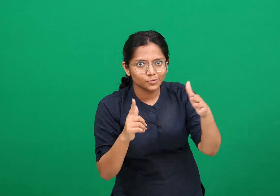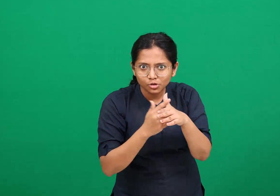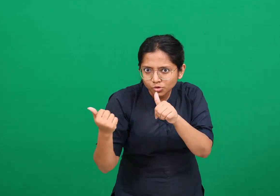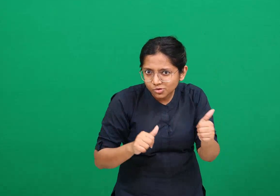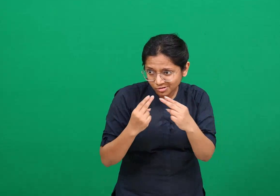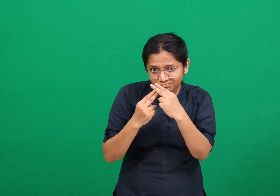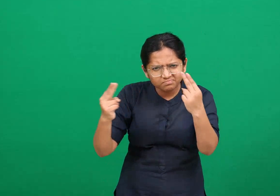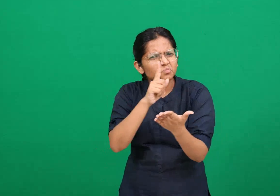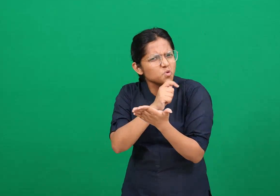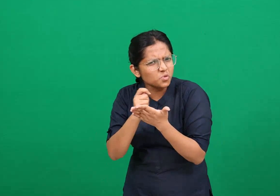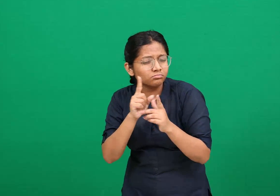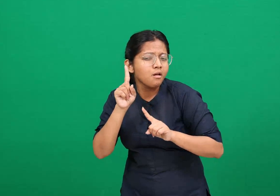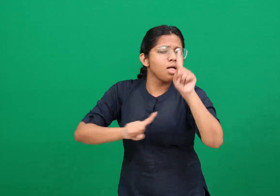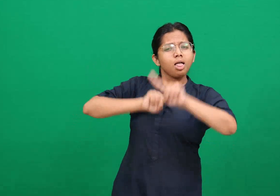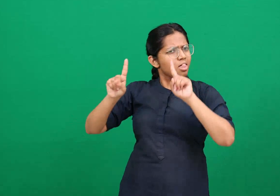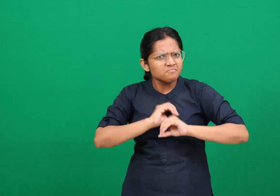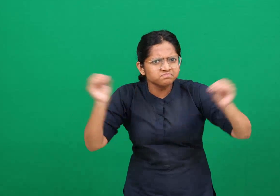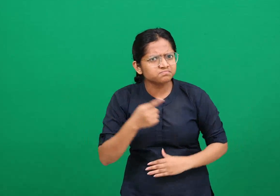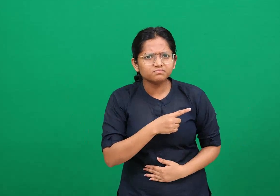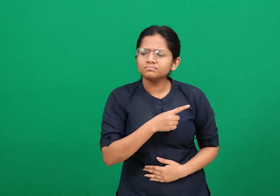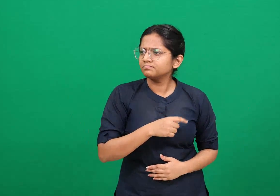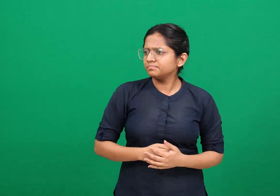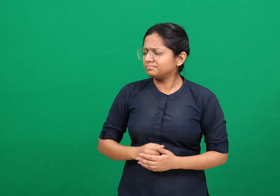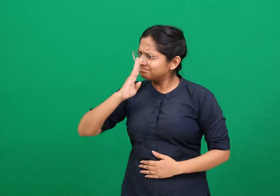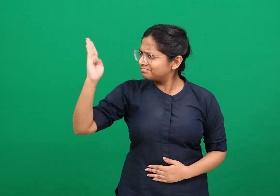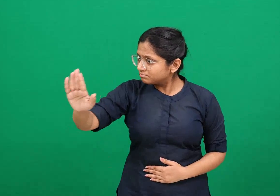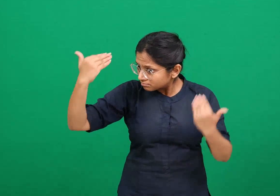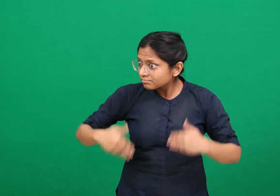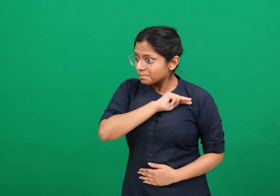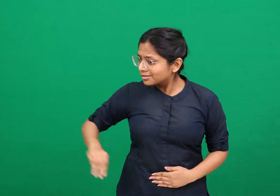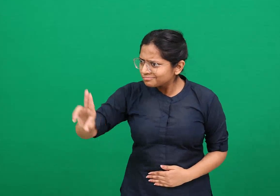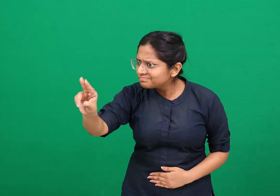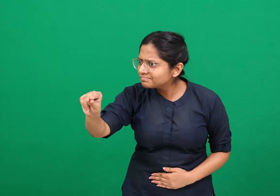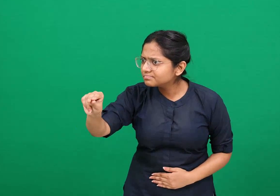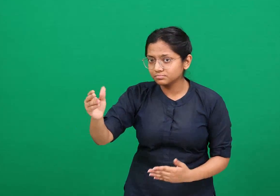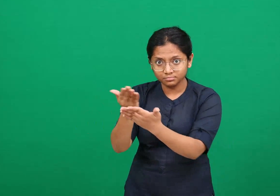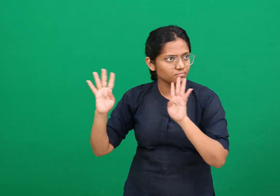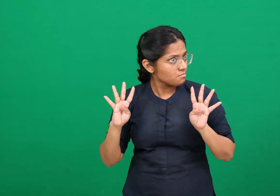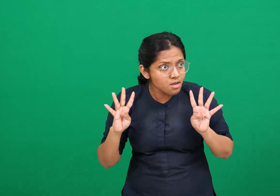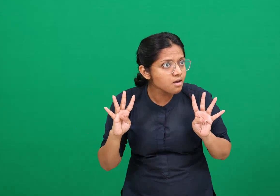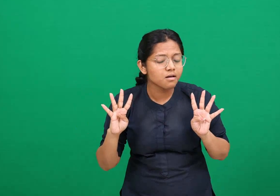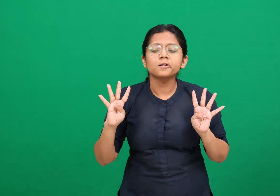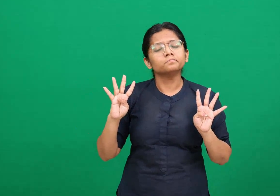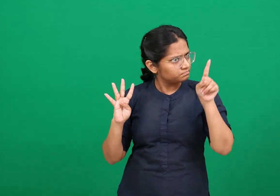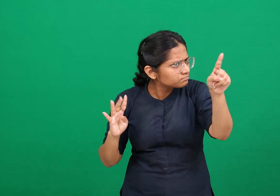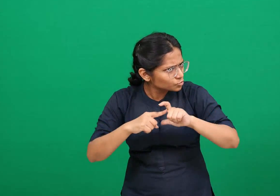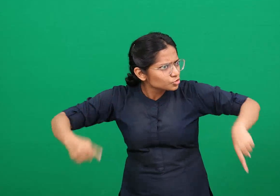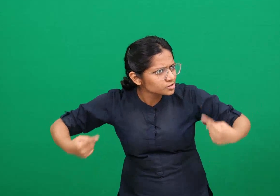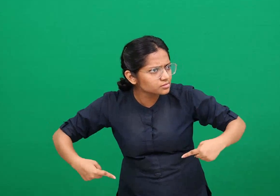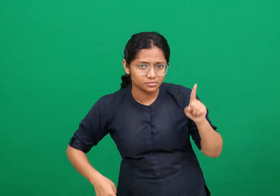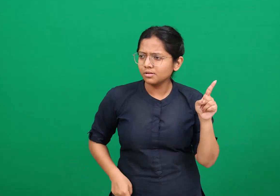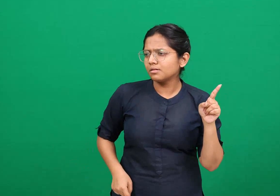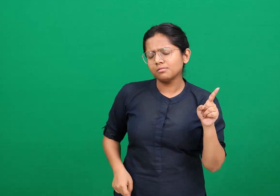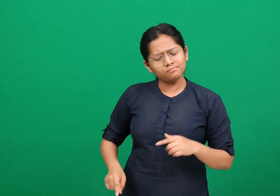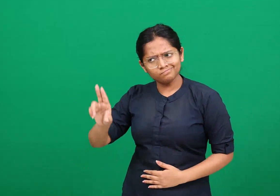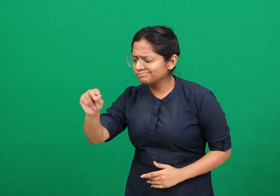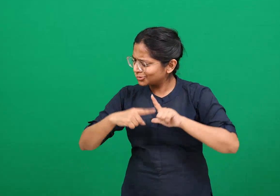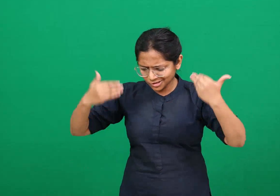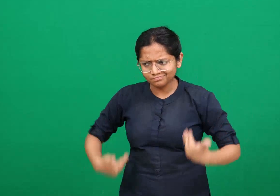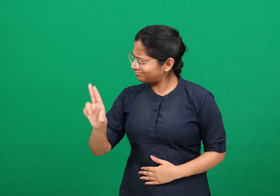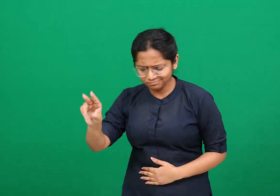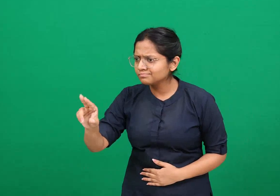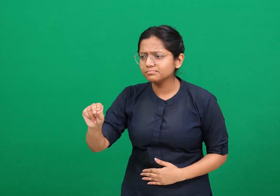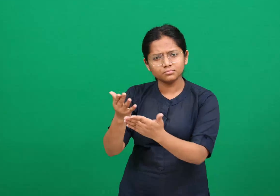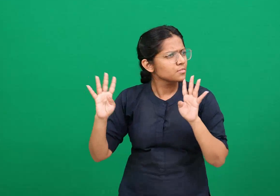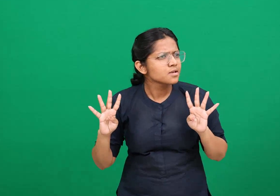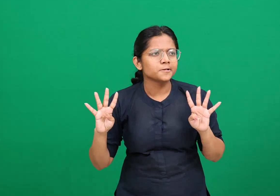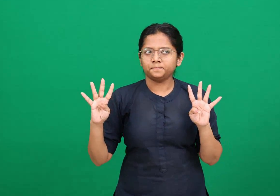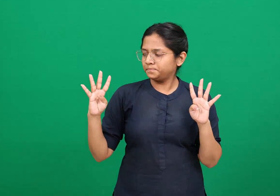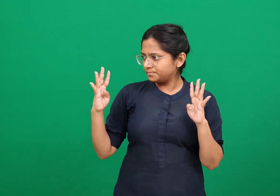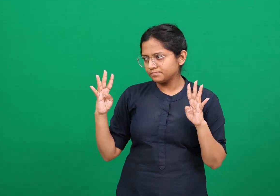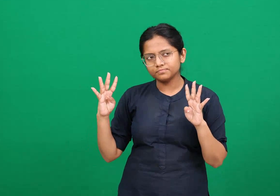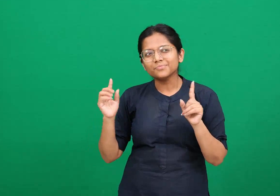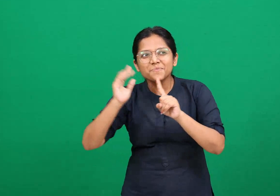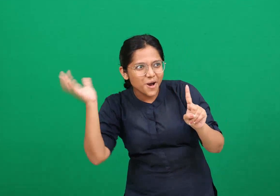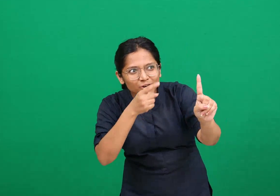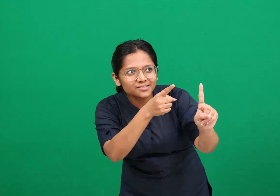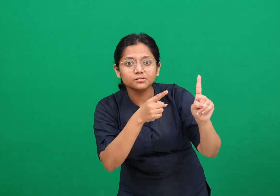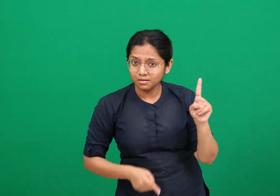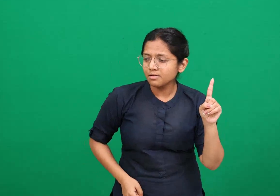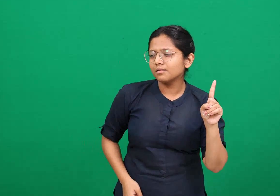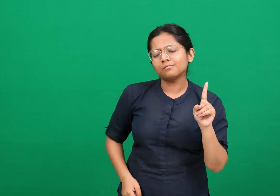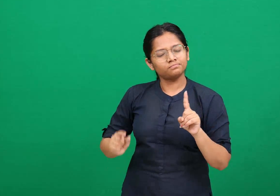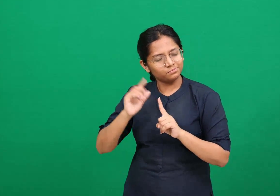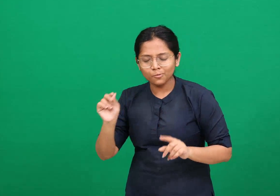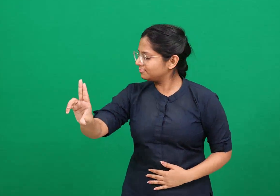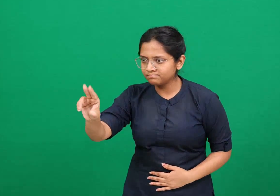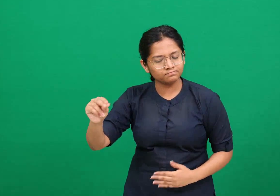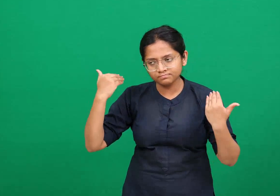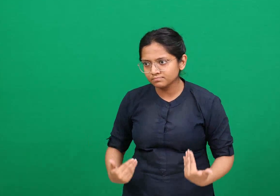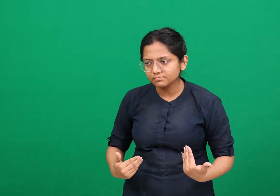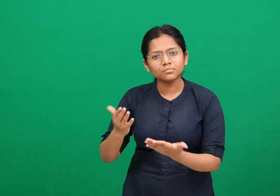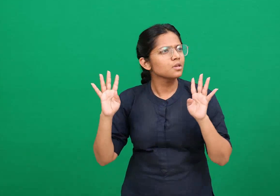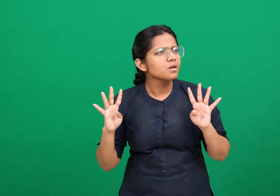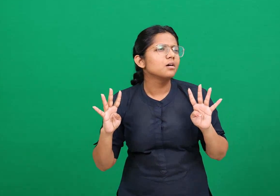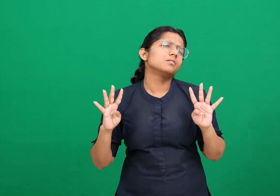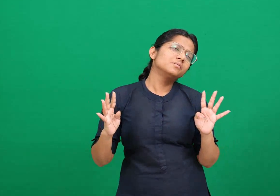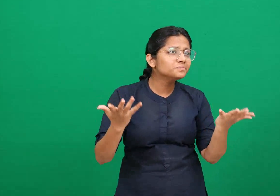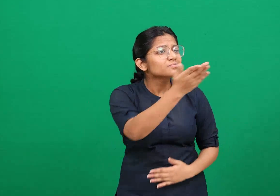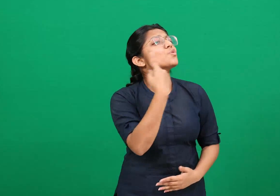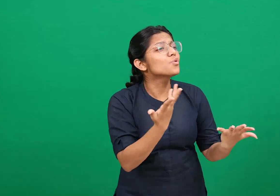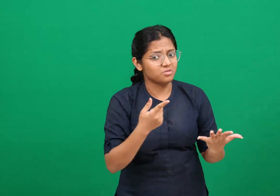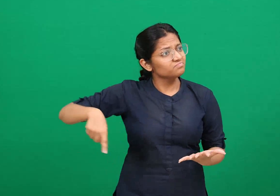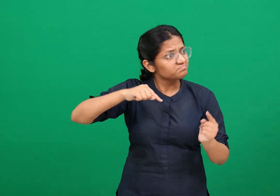they inquired. " Are you Elijah?" He said, "I am not." "Are you the Prophet?" He answered, "No."